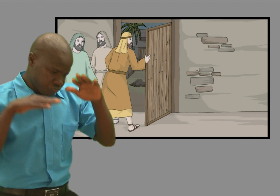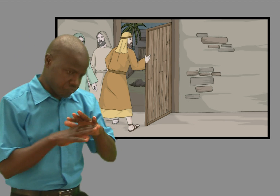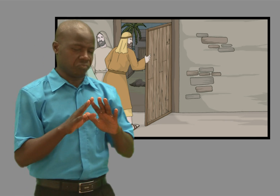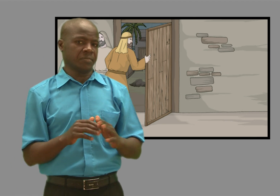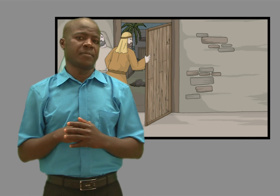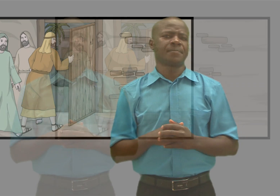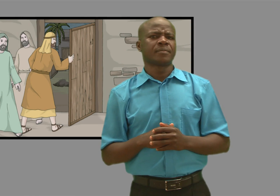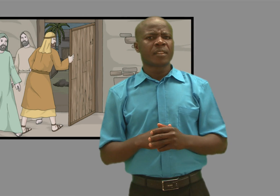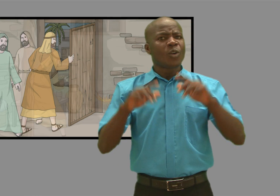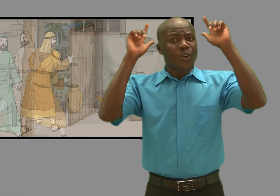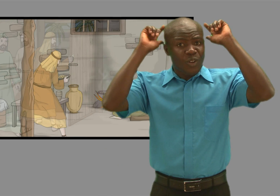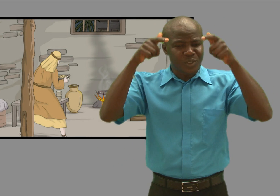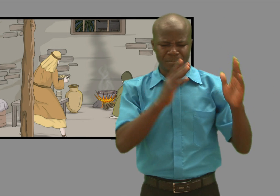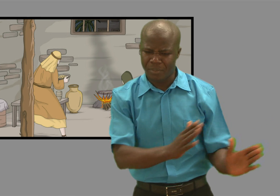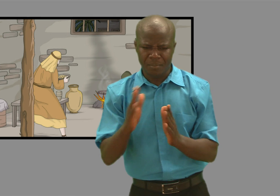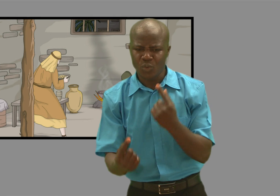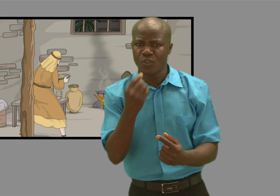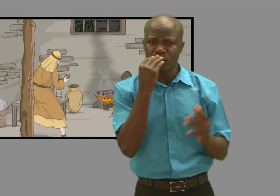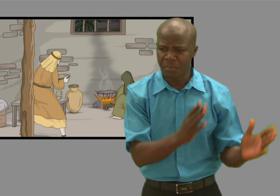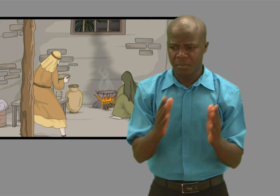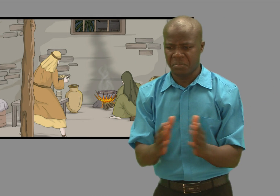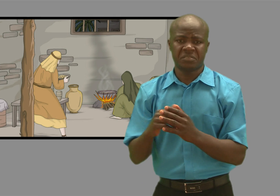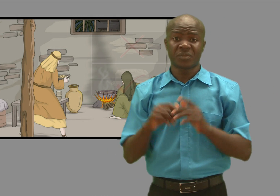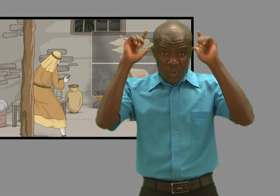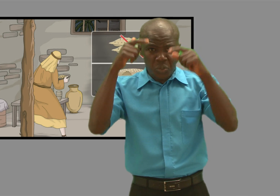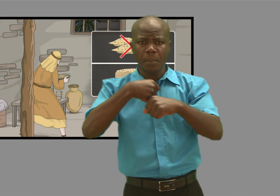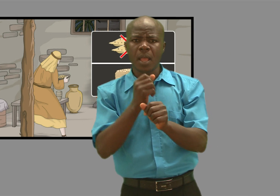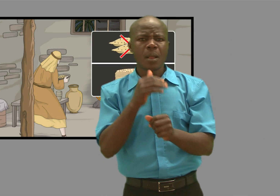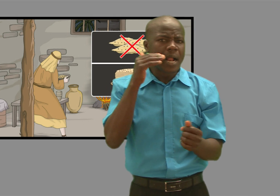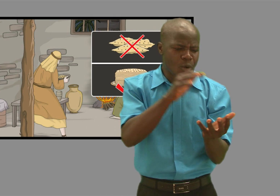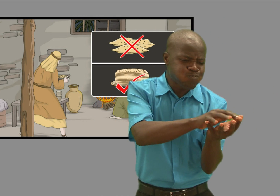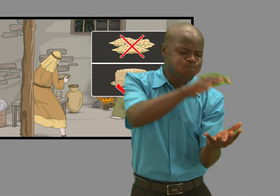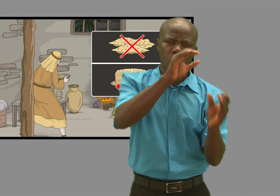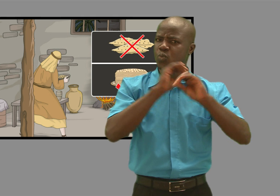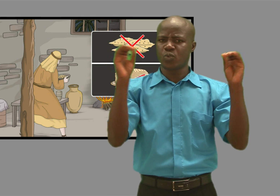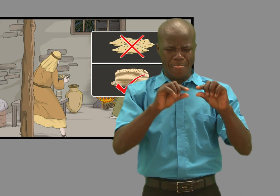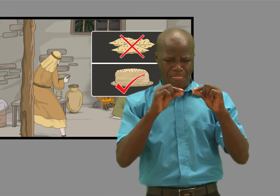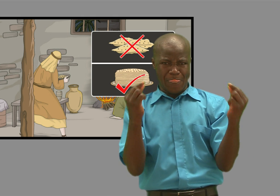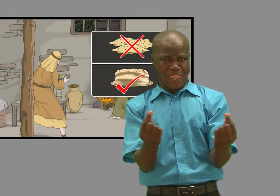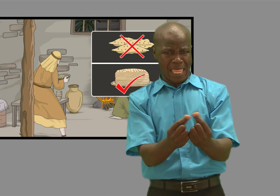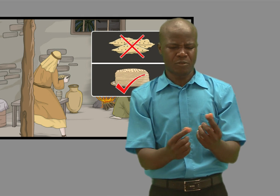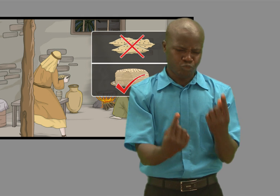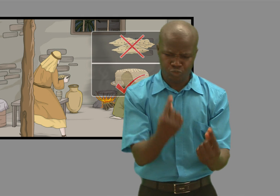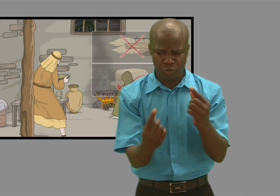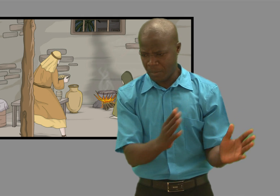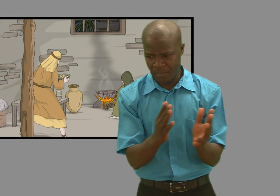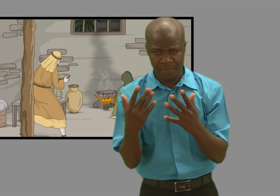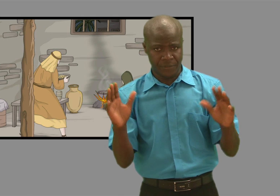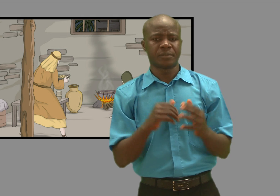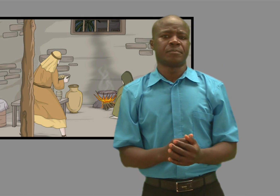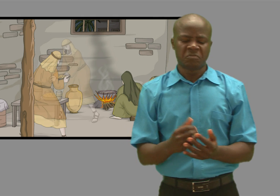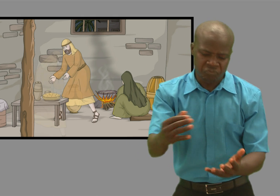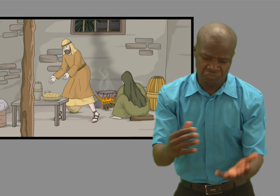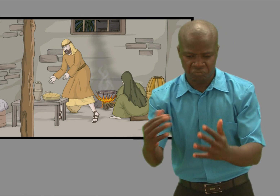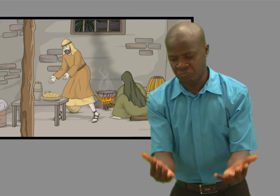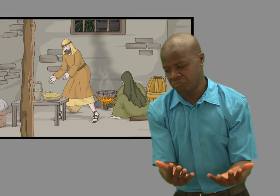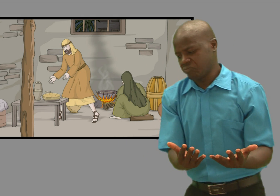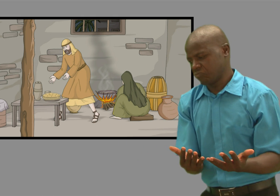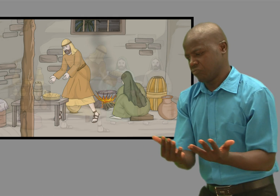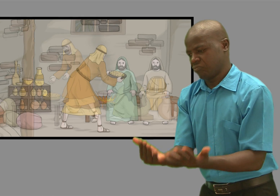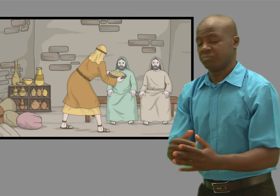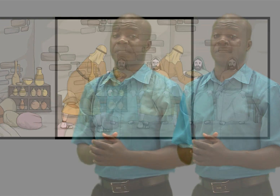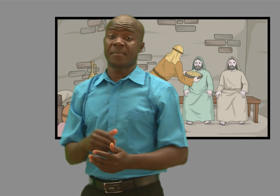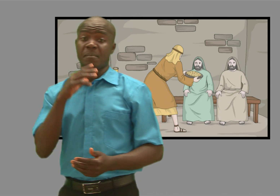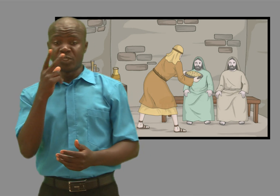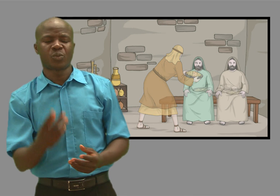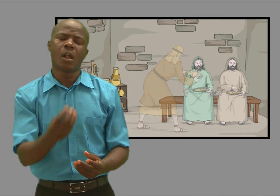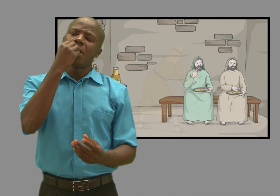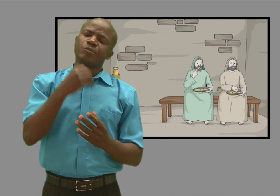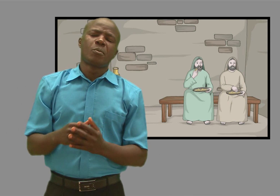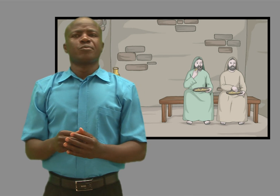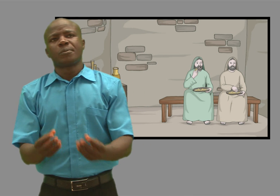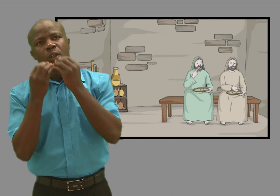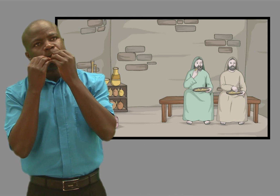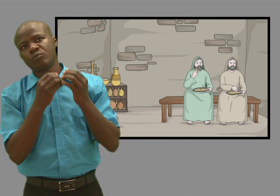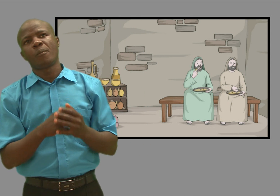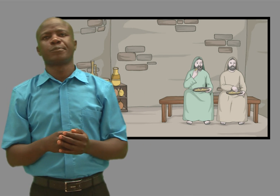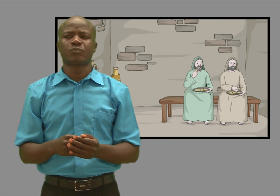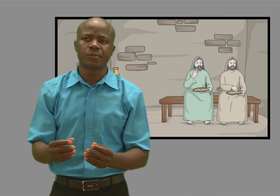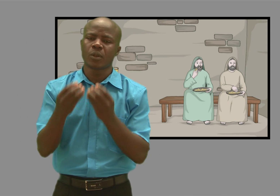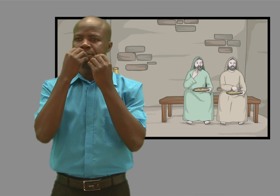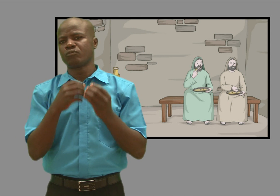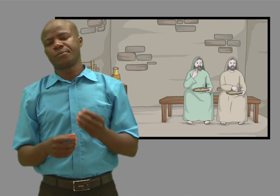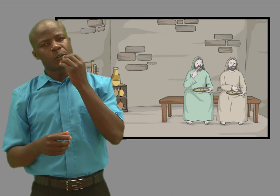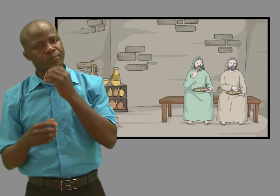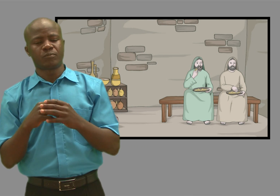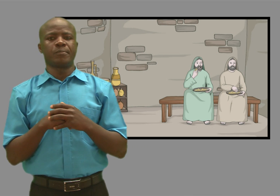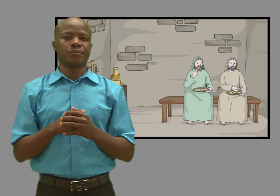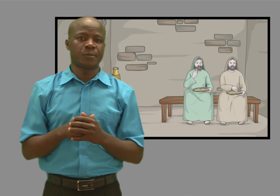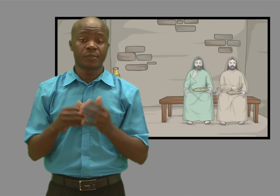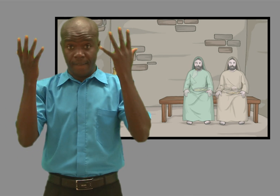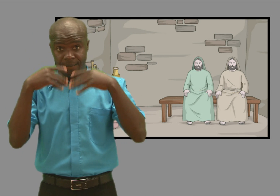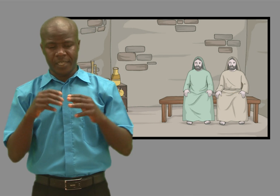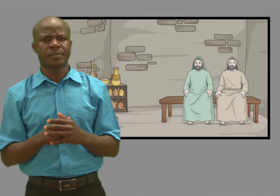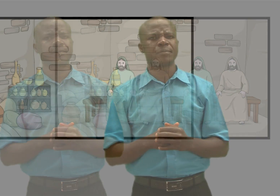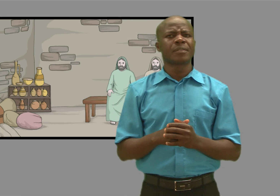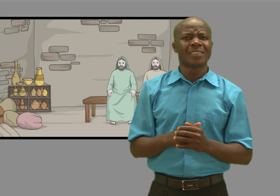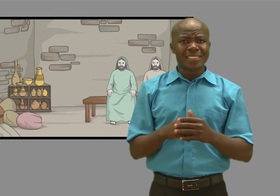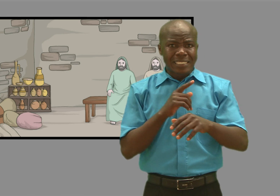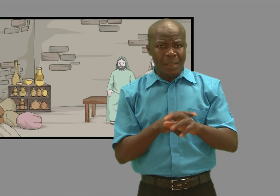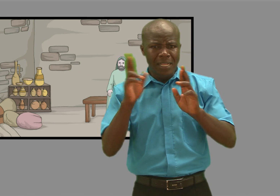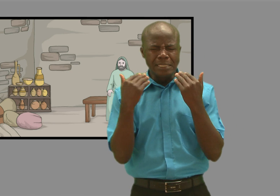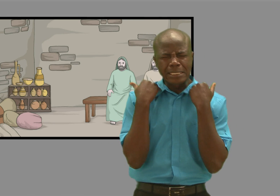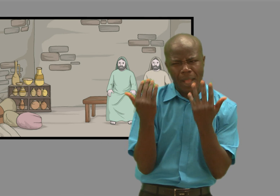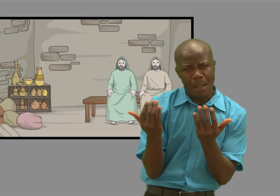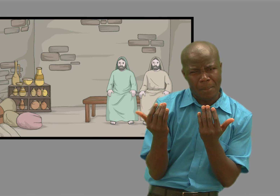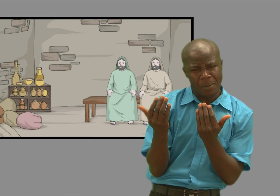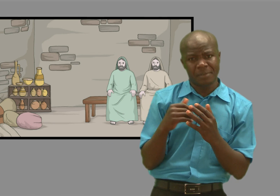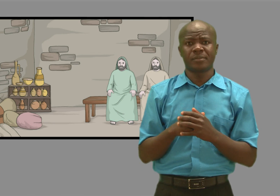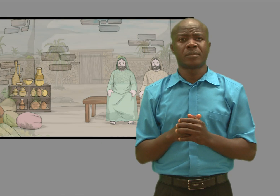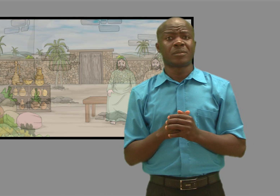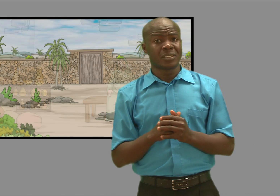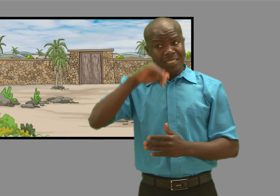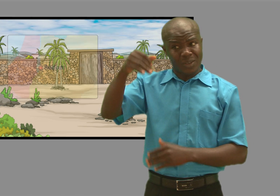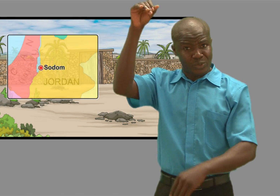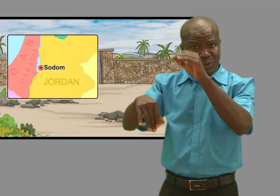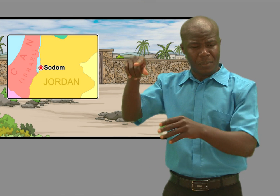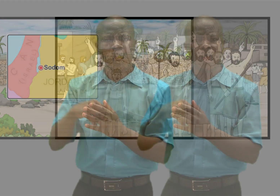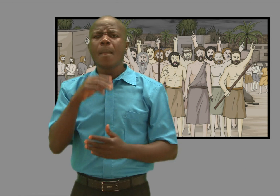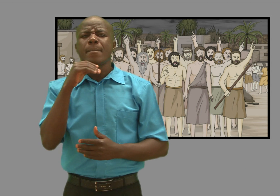He prepared a feast for them and baked unleavened bread, and they ate.